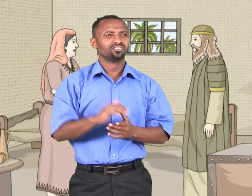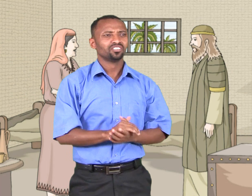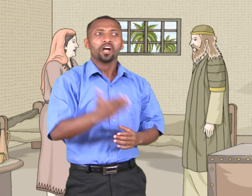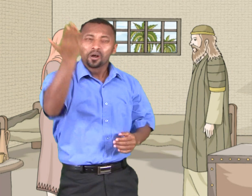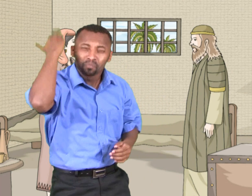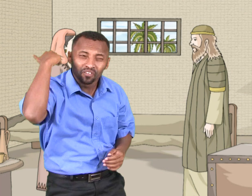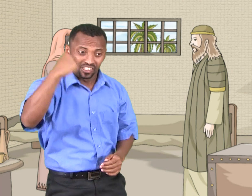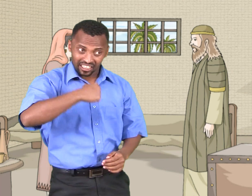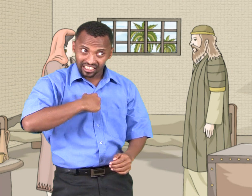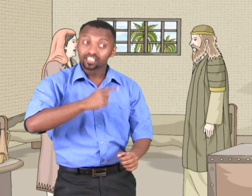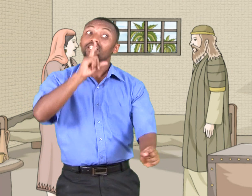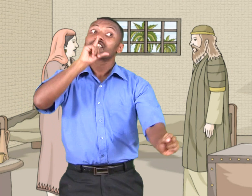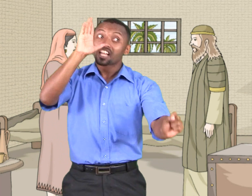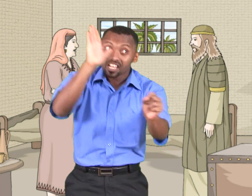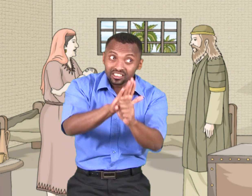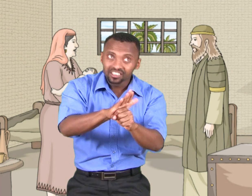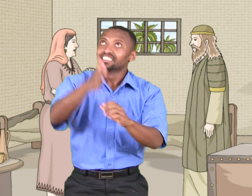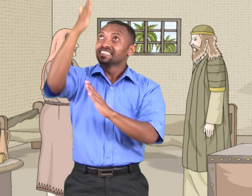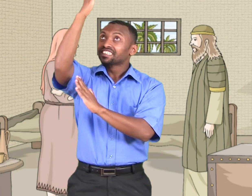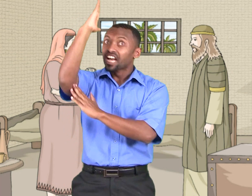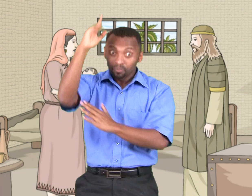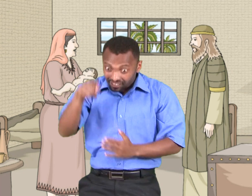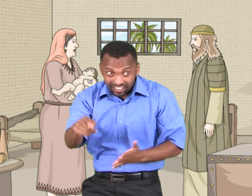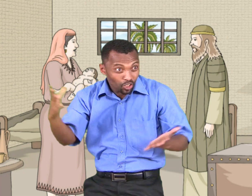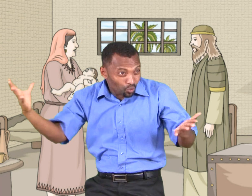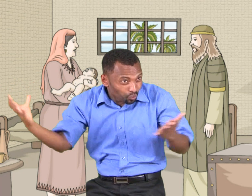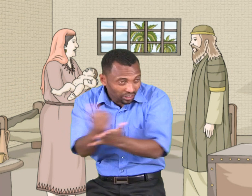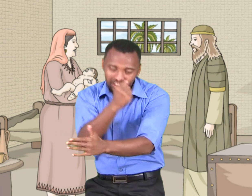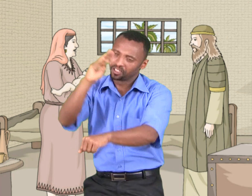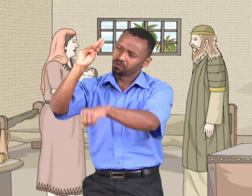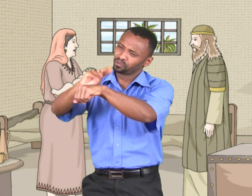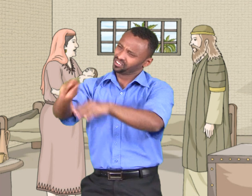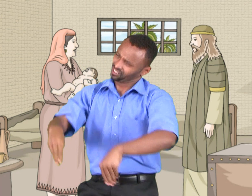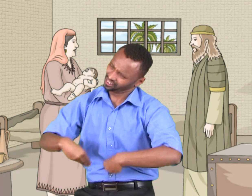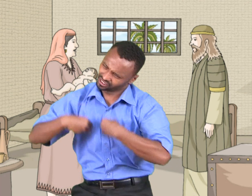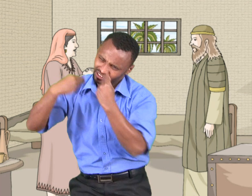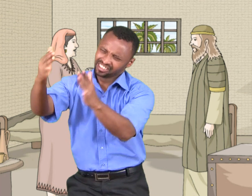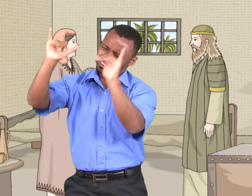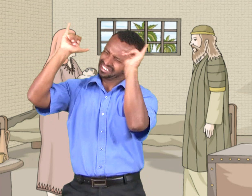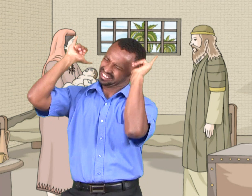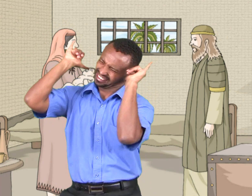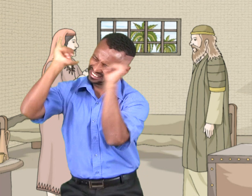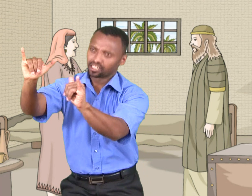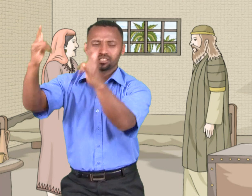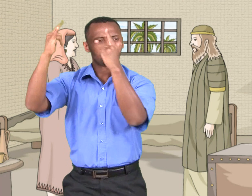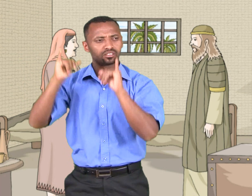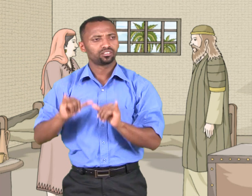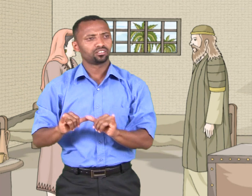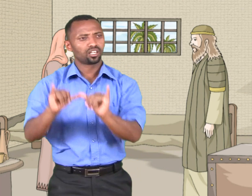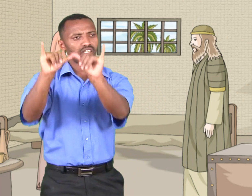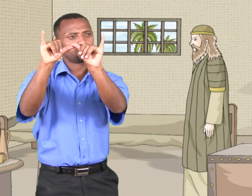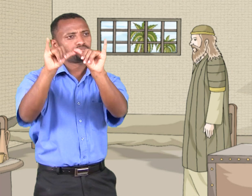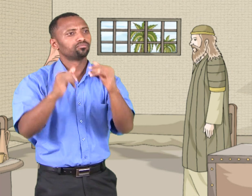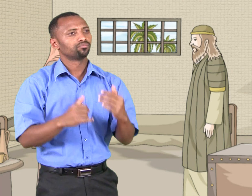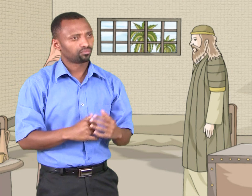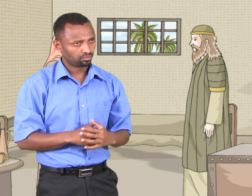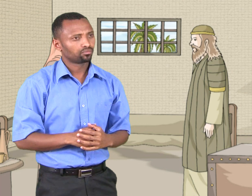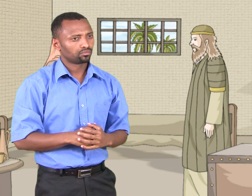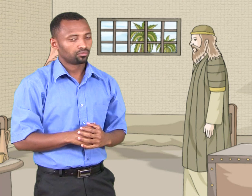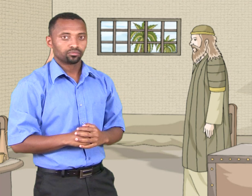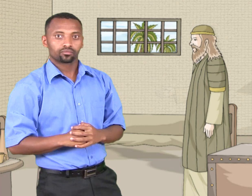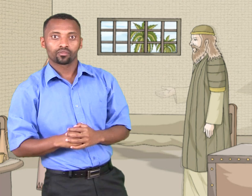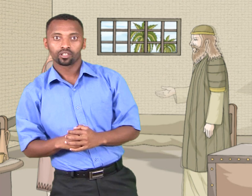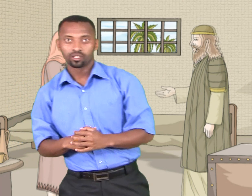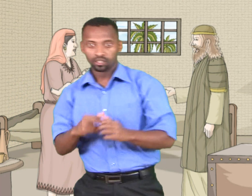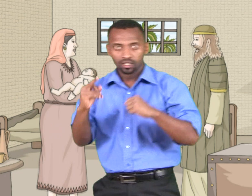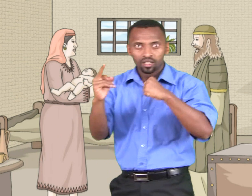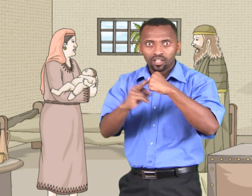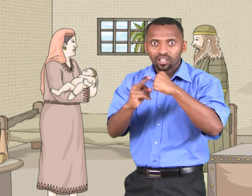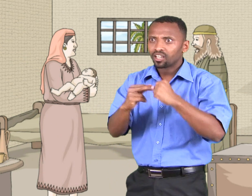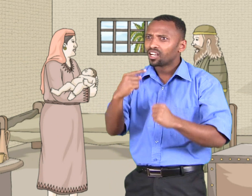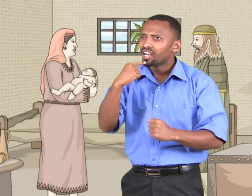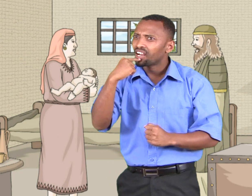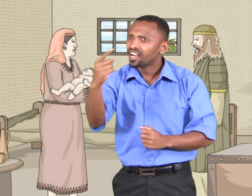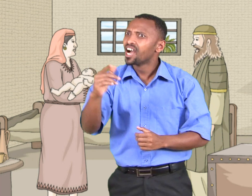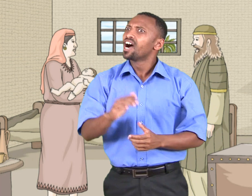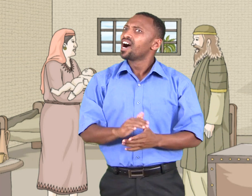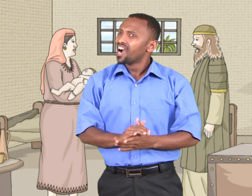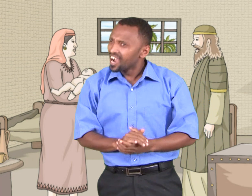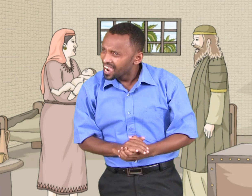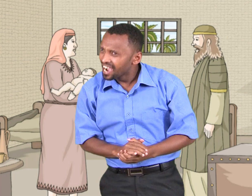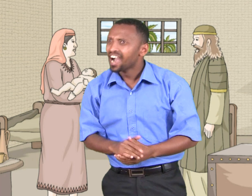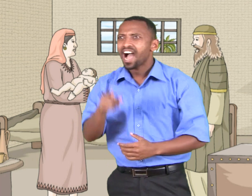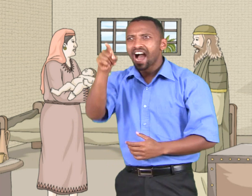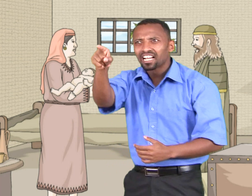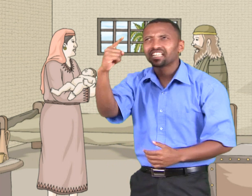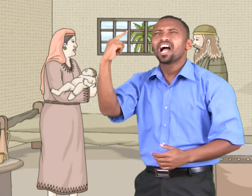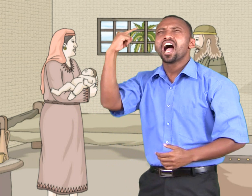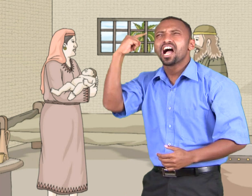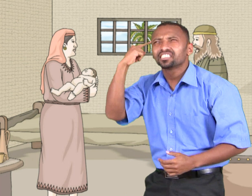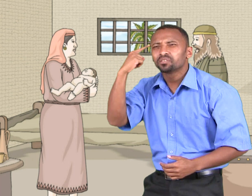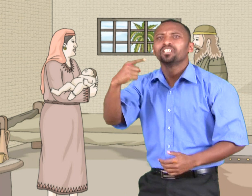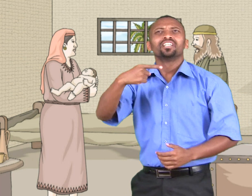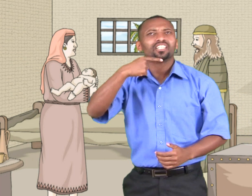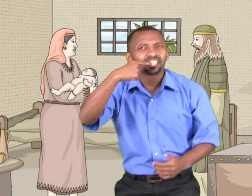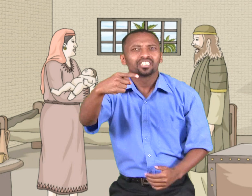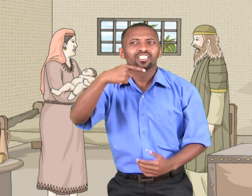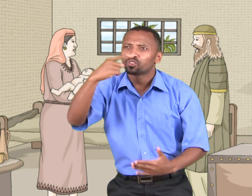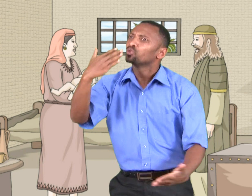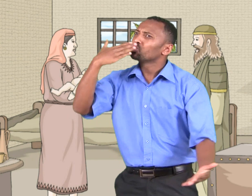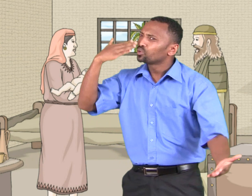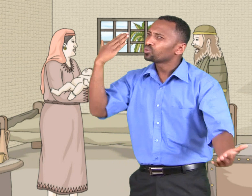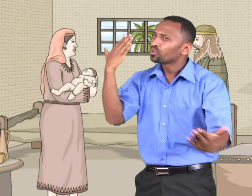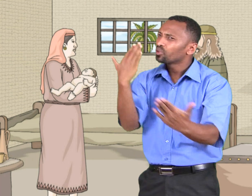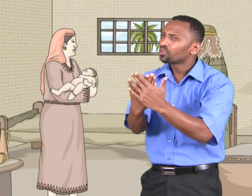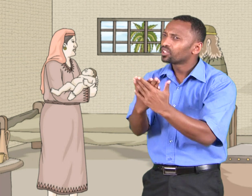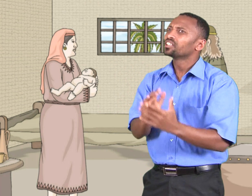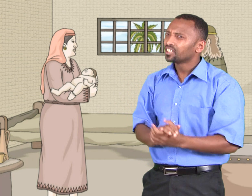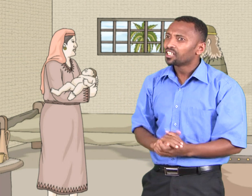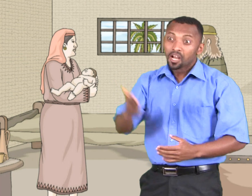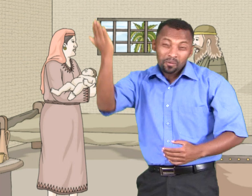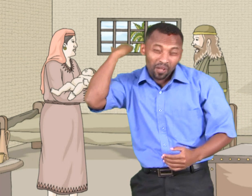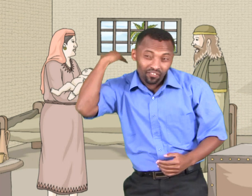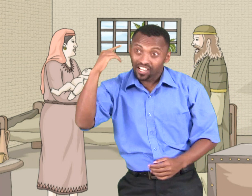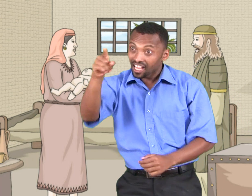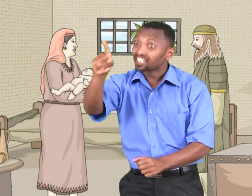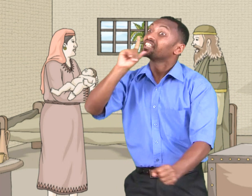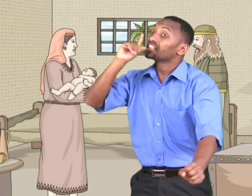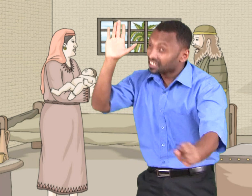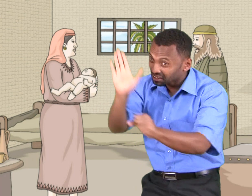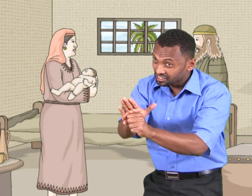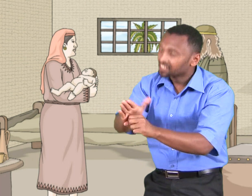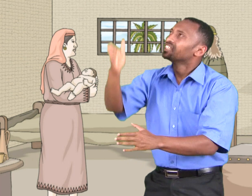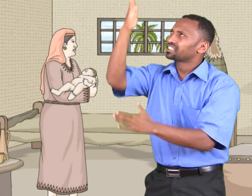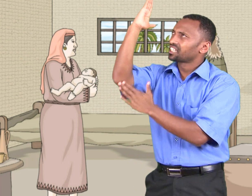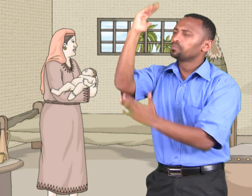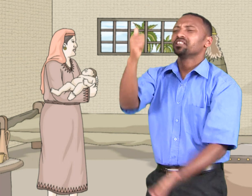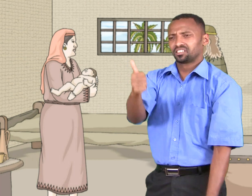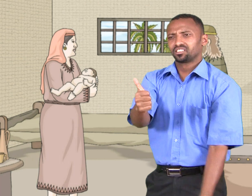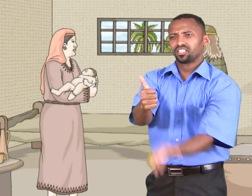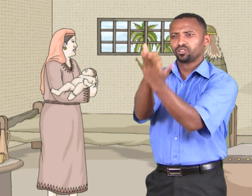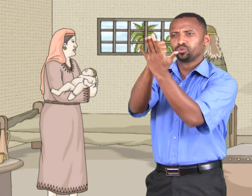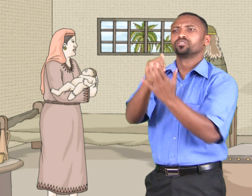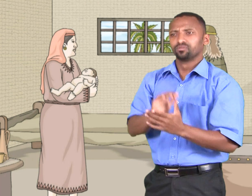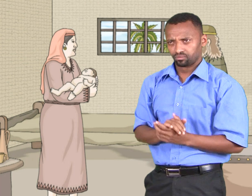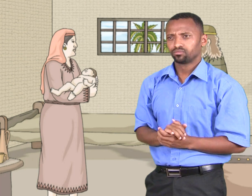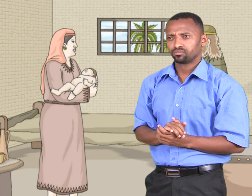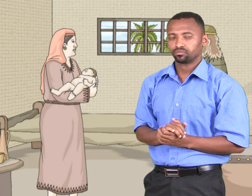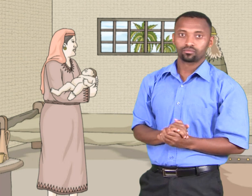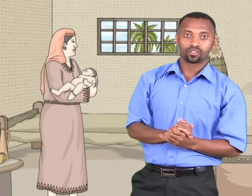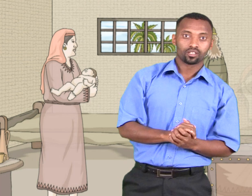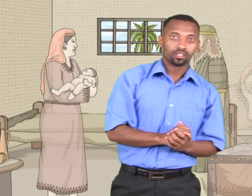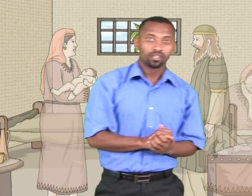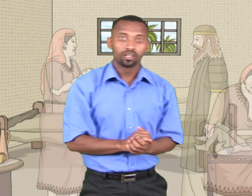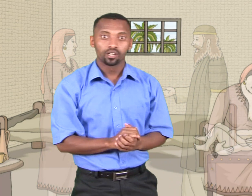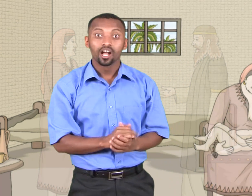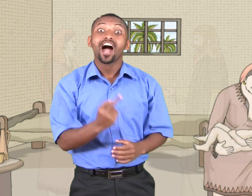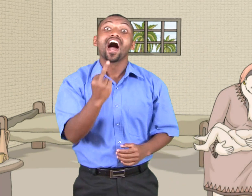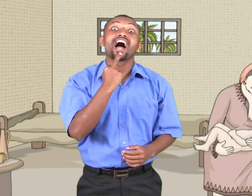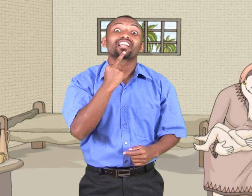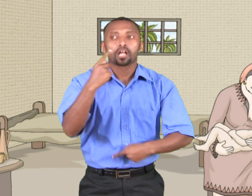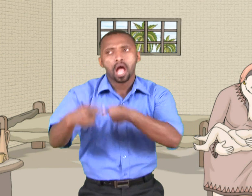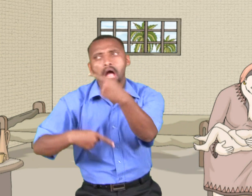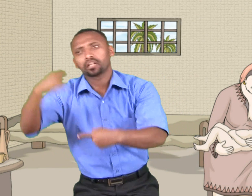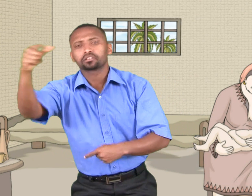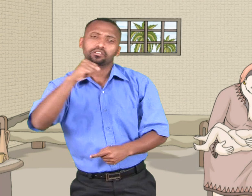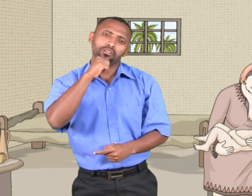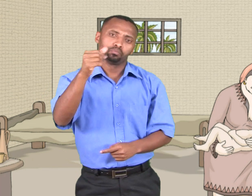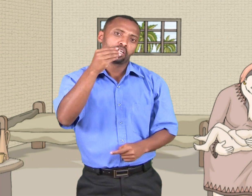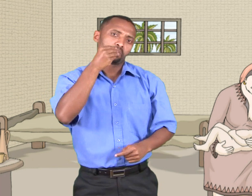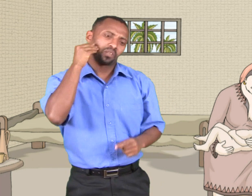“Do what you think is best,” her husband Elkanah replied, “and stay here until you have weaned him. Only may the LORD confirm His word.”